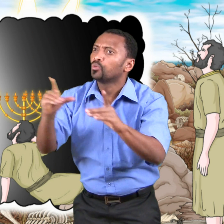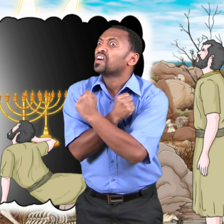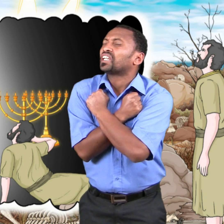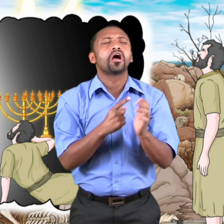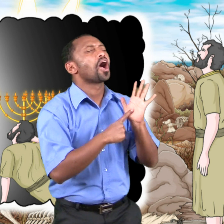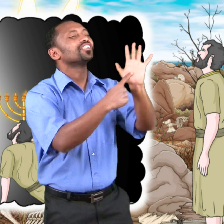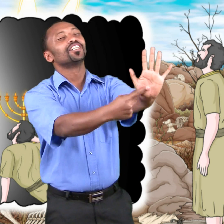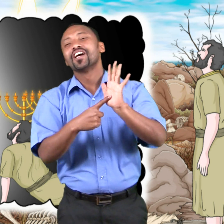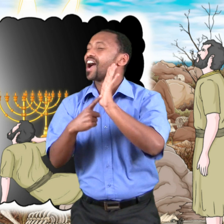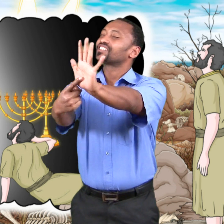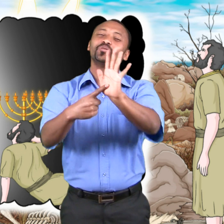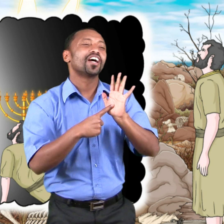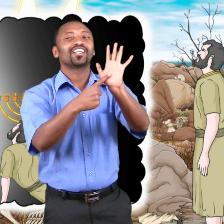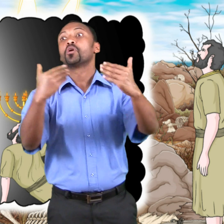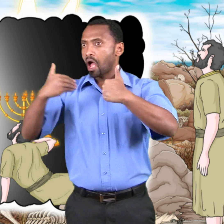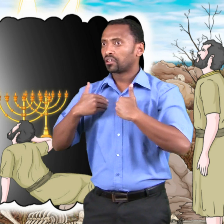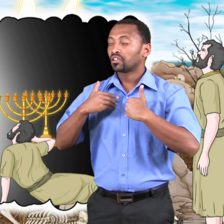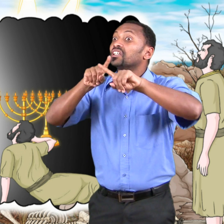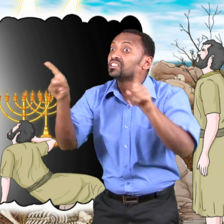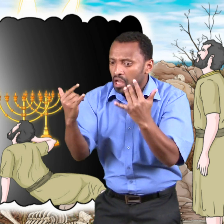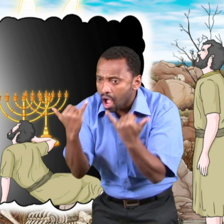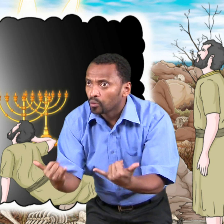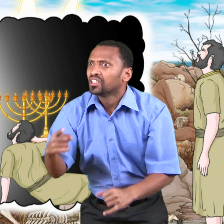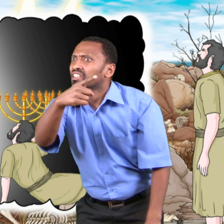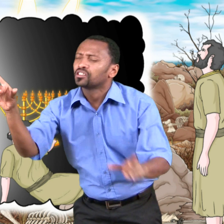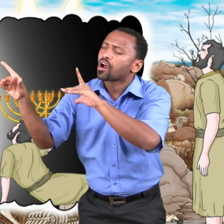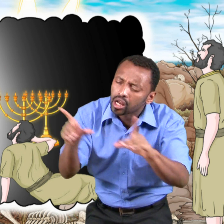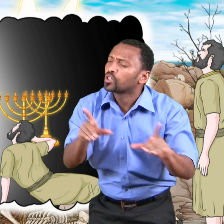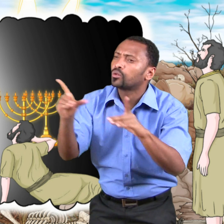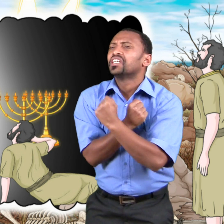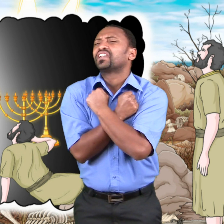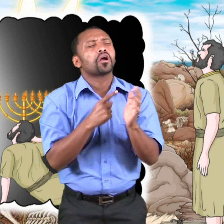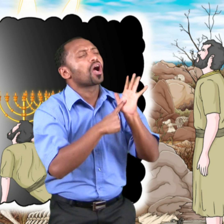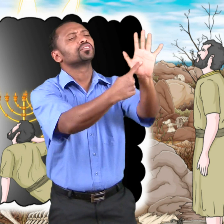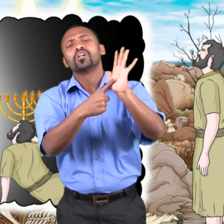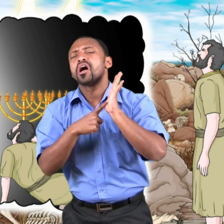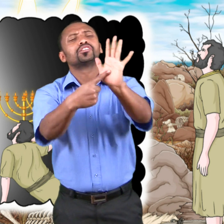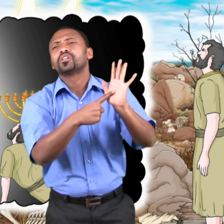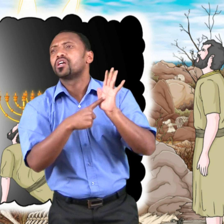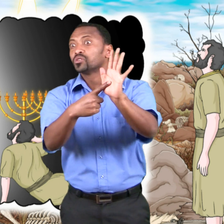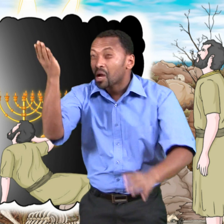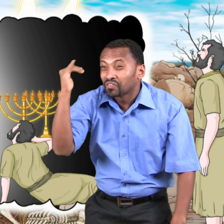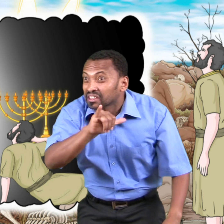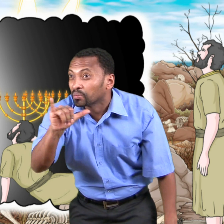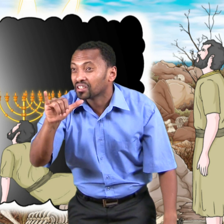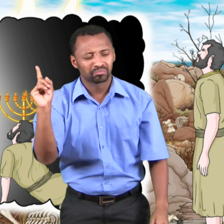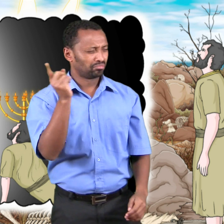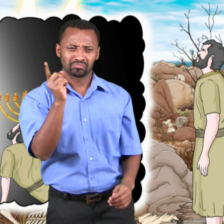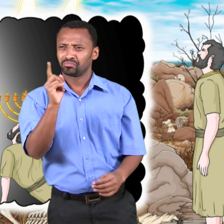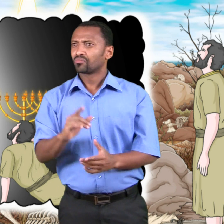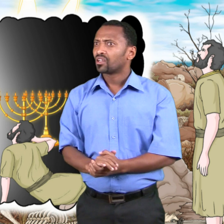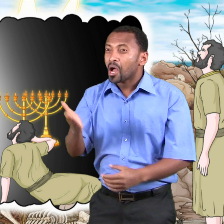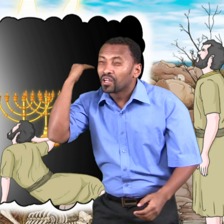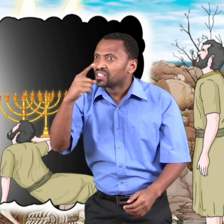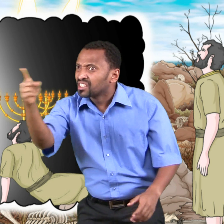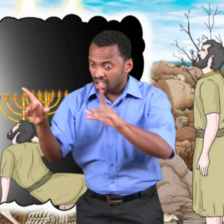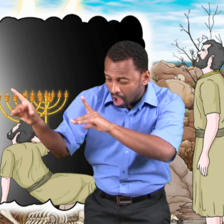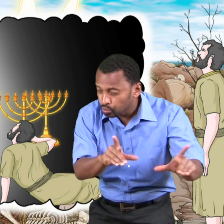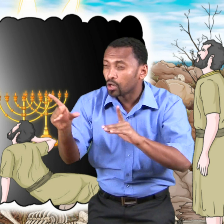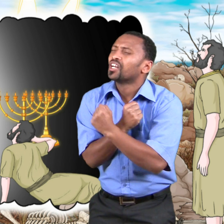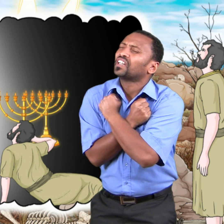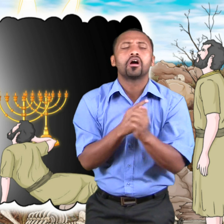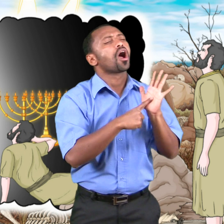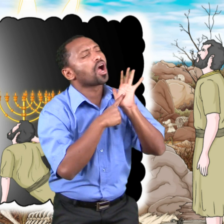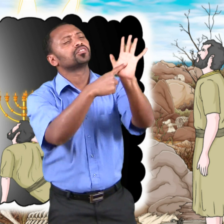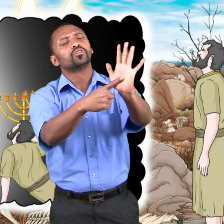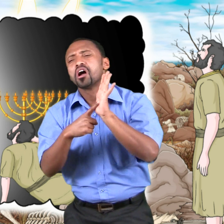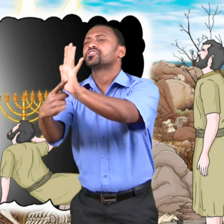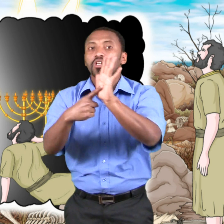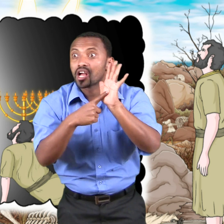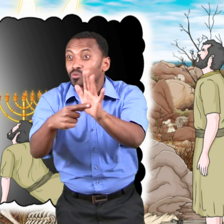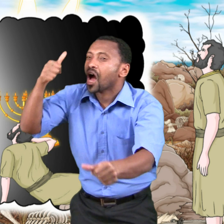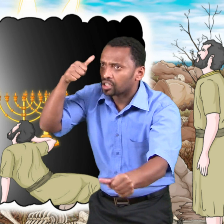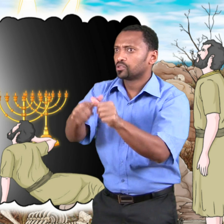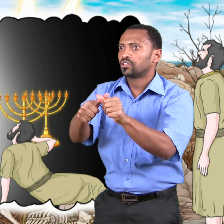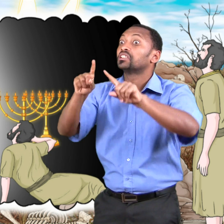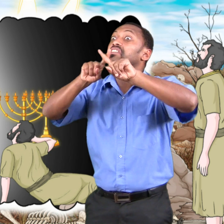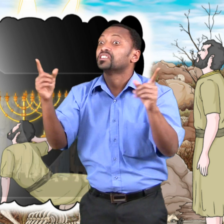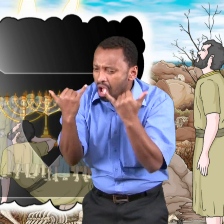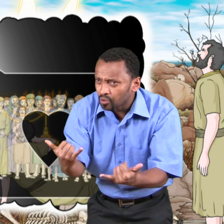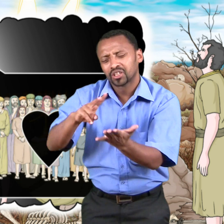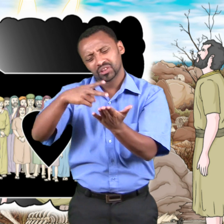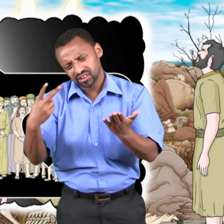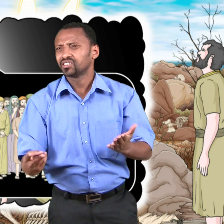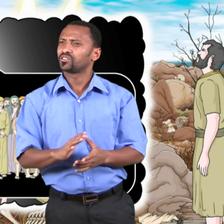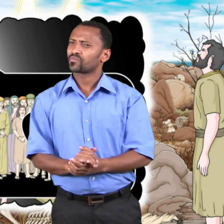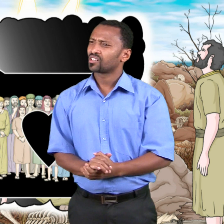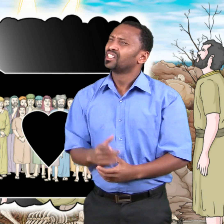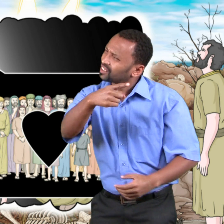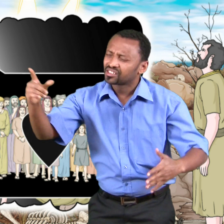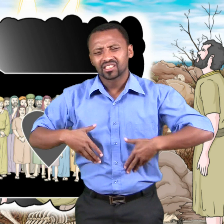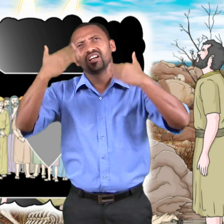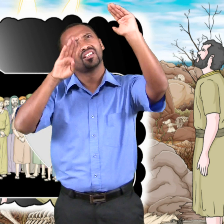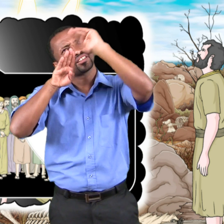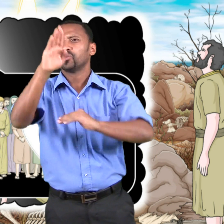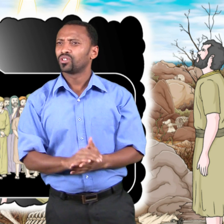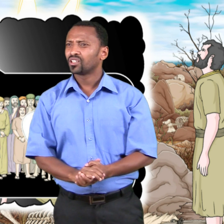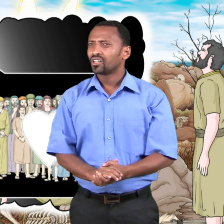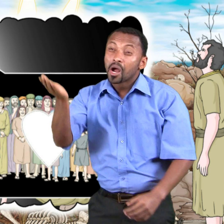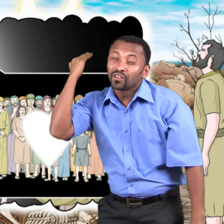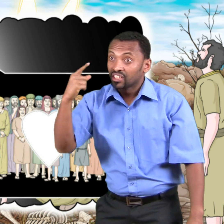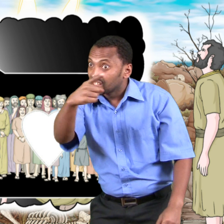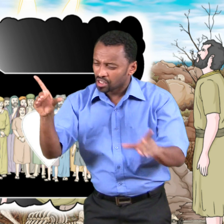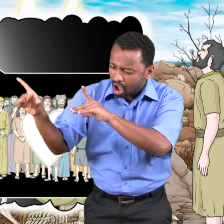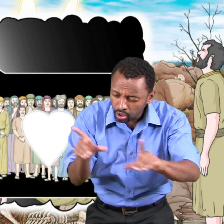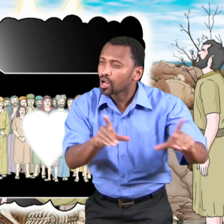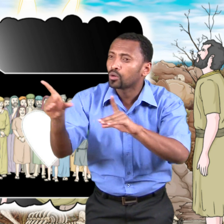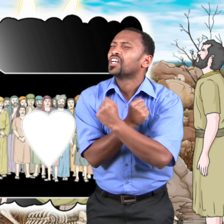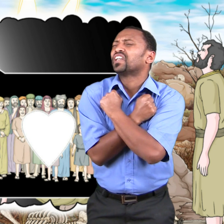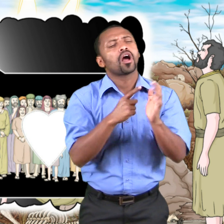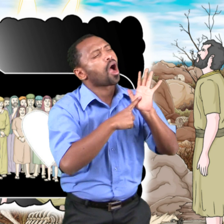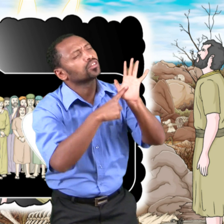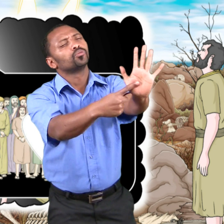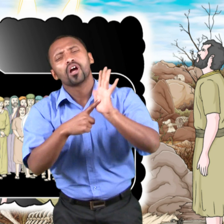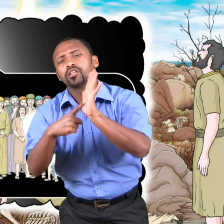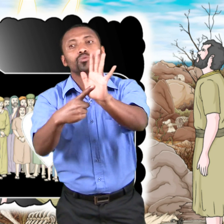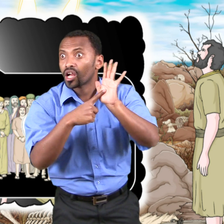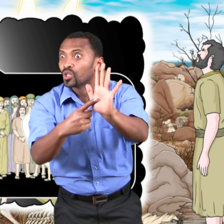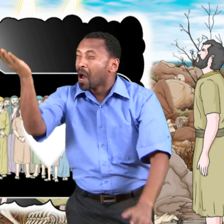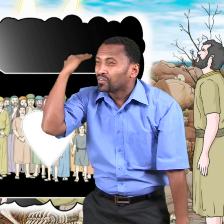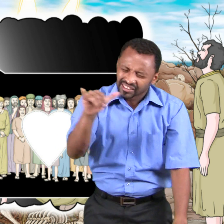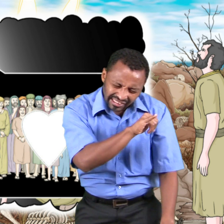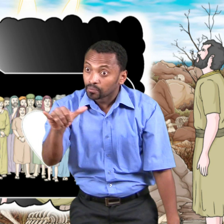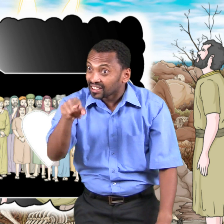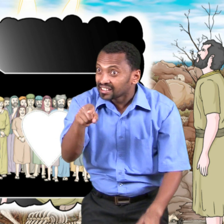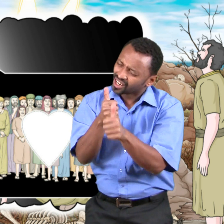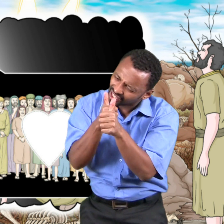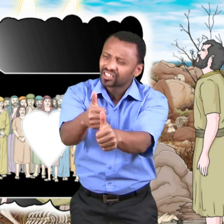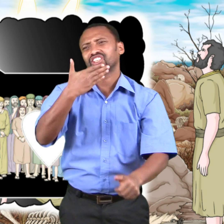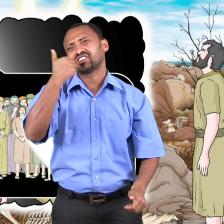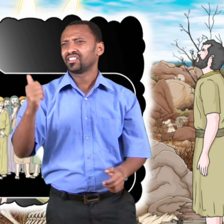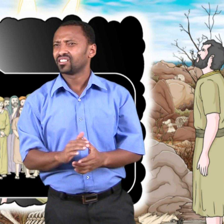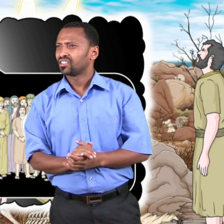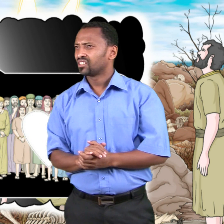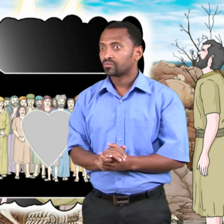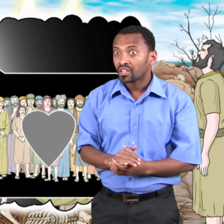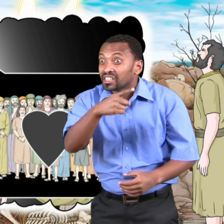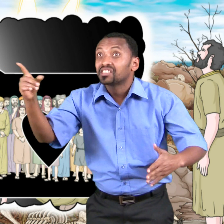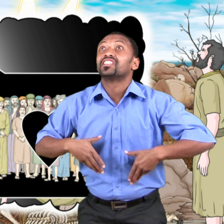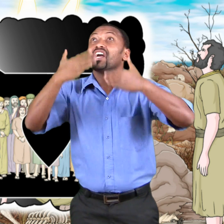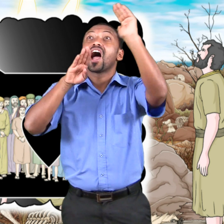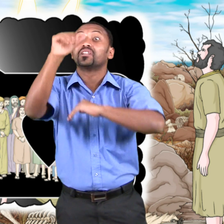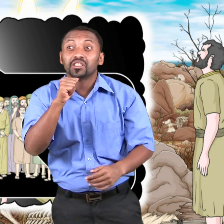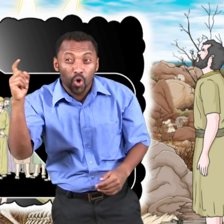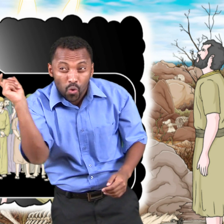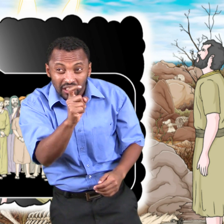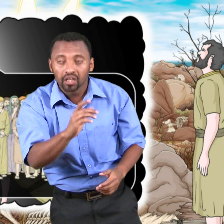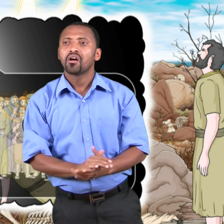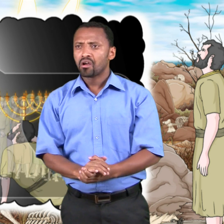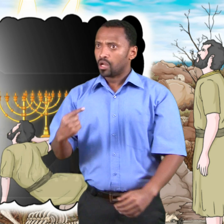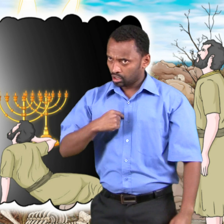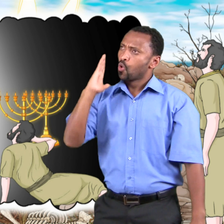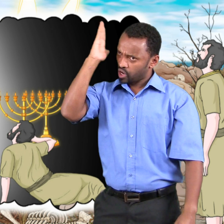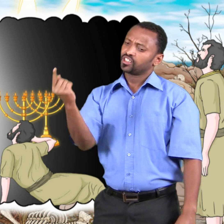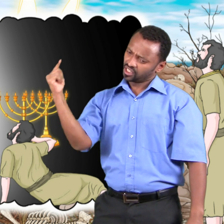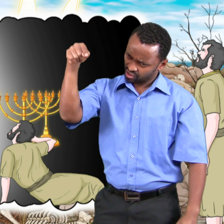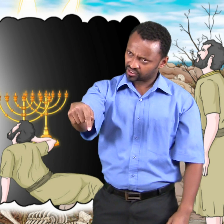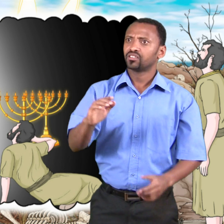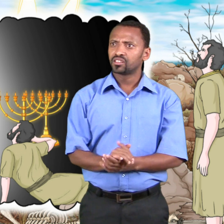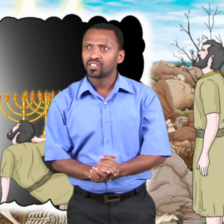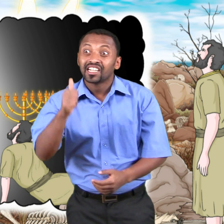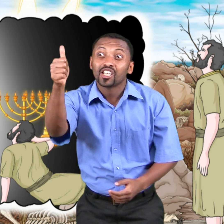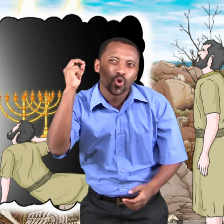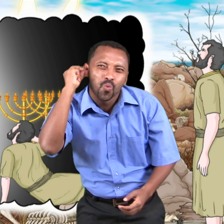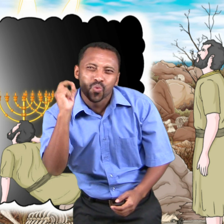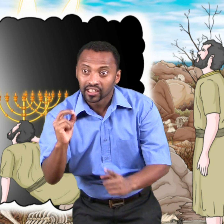But if you do not repent, I will come to you and remove your lampstand from its place.